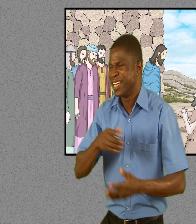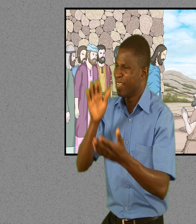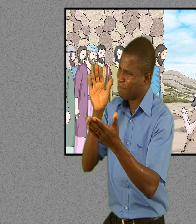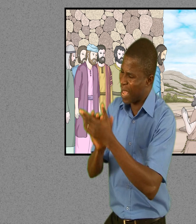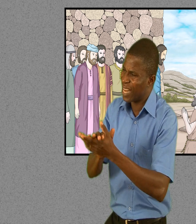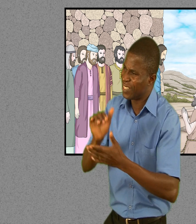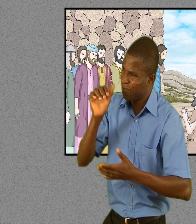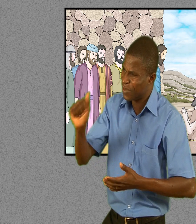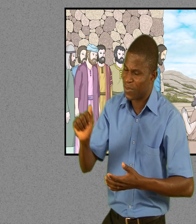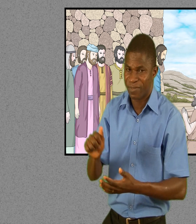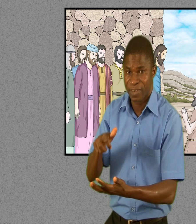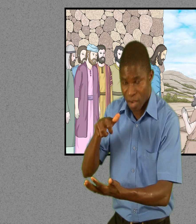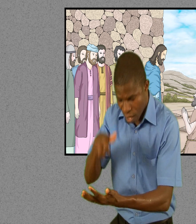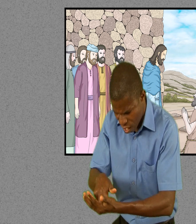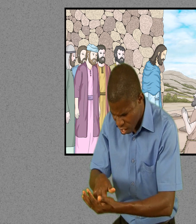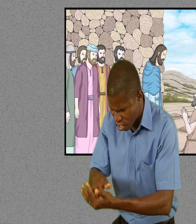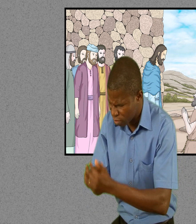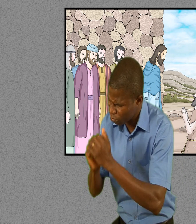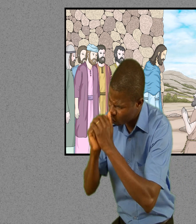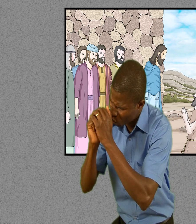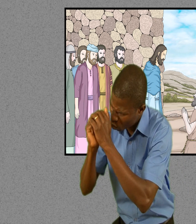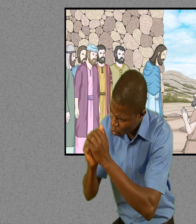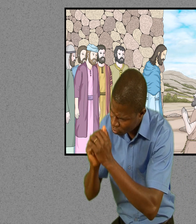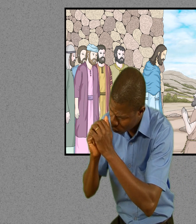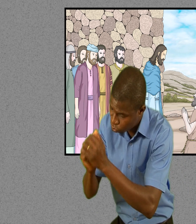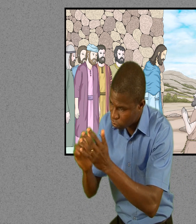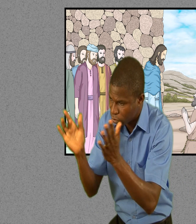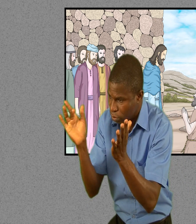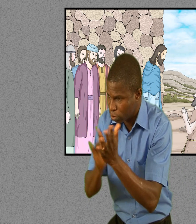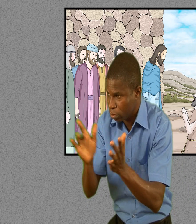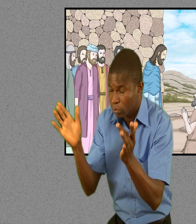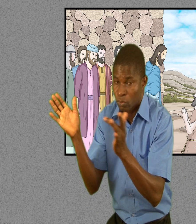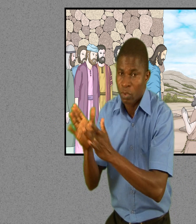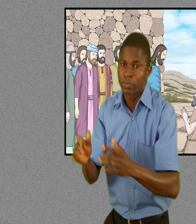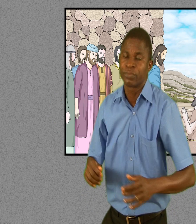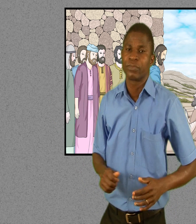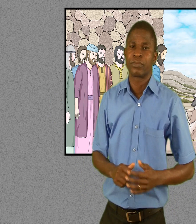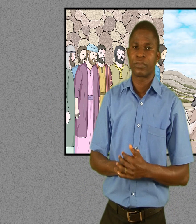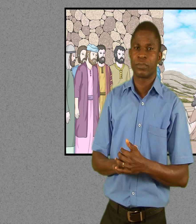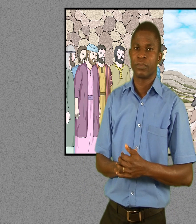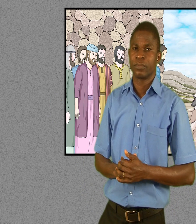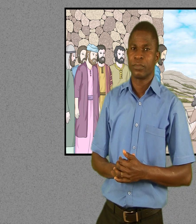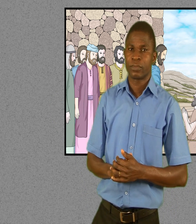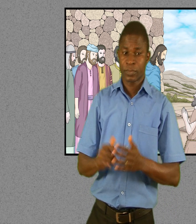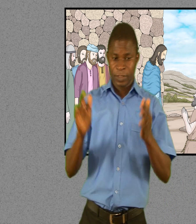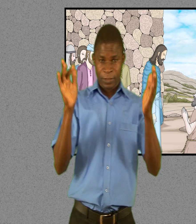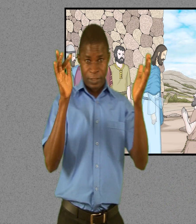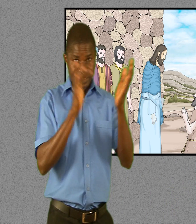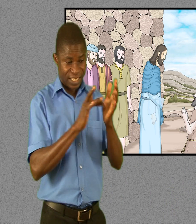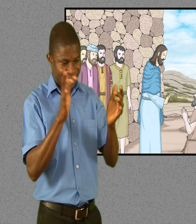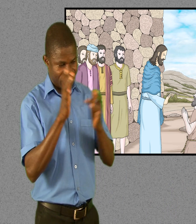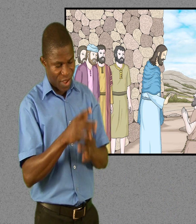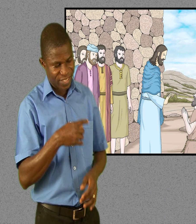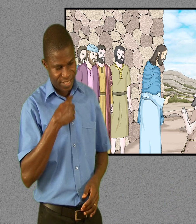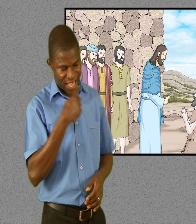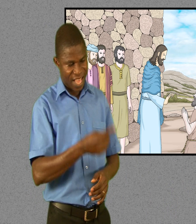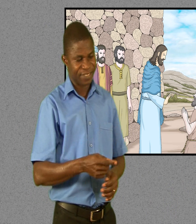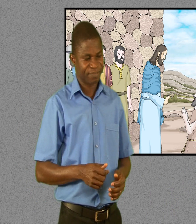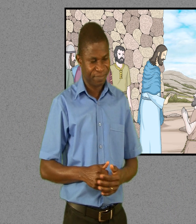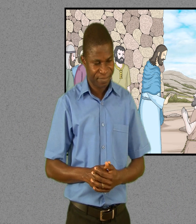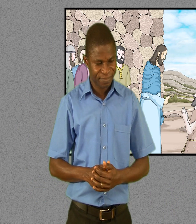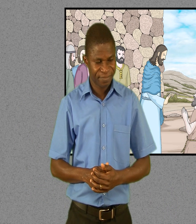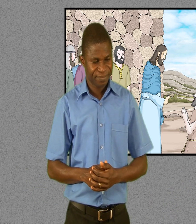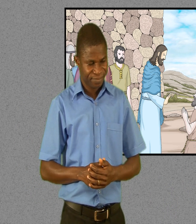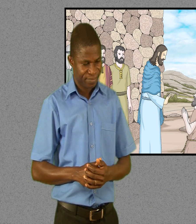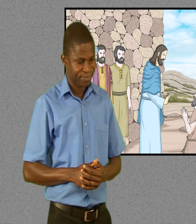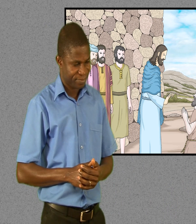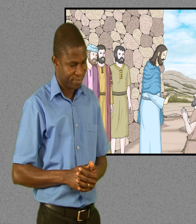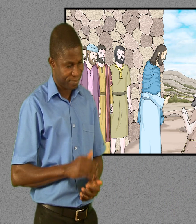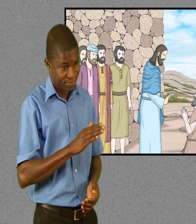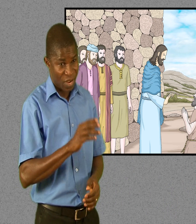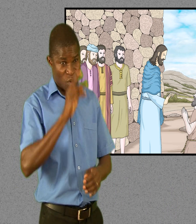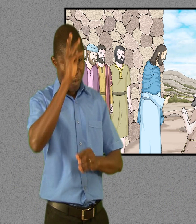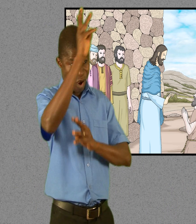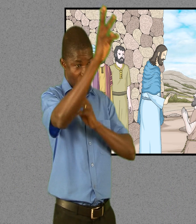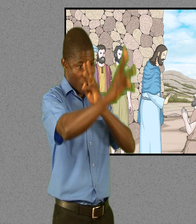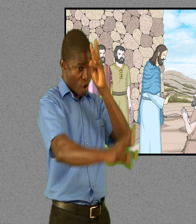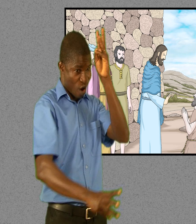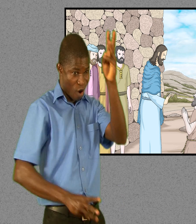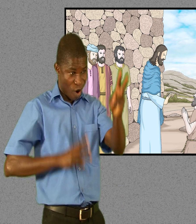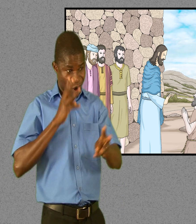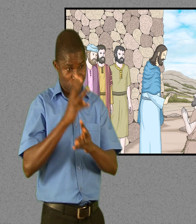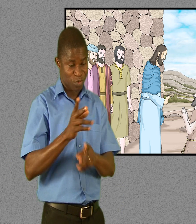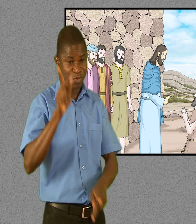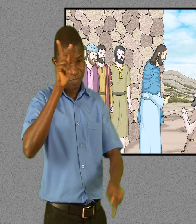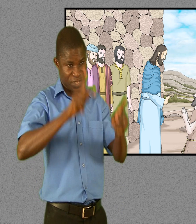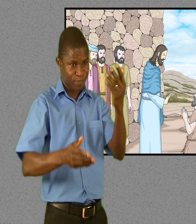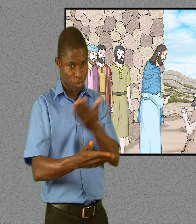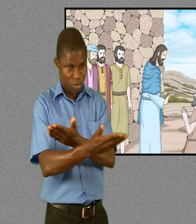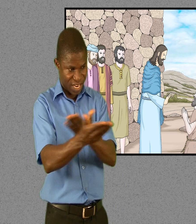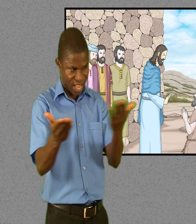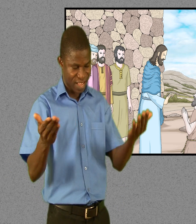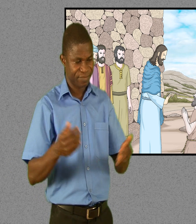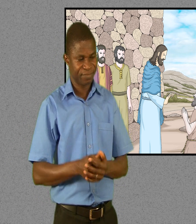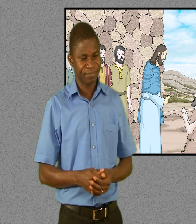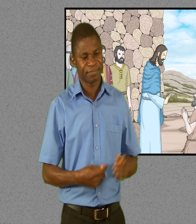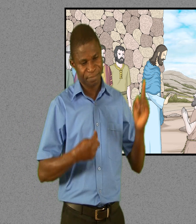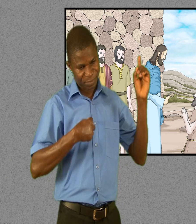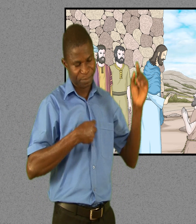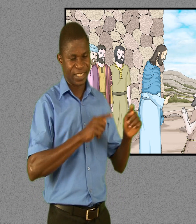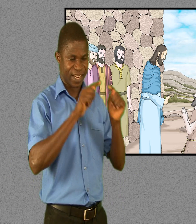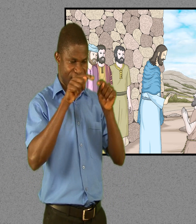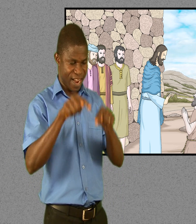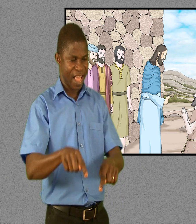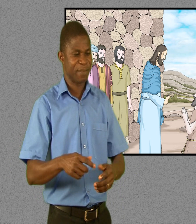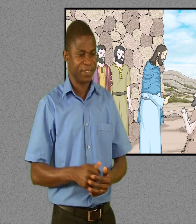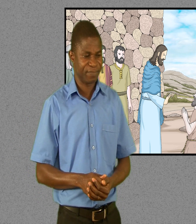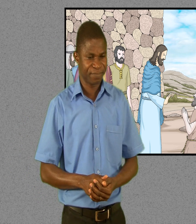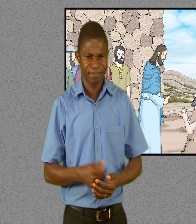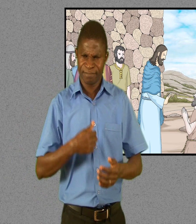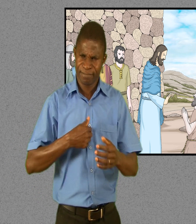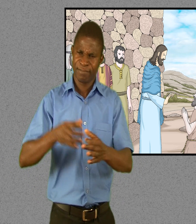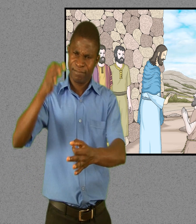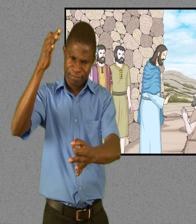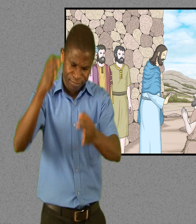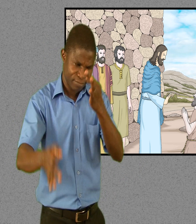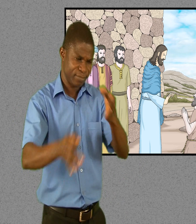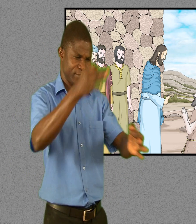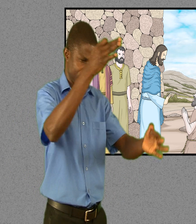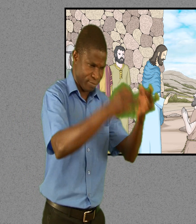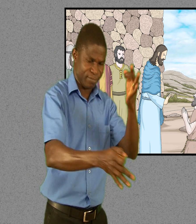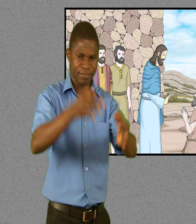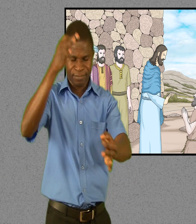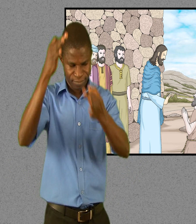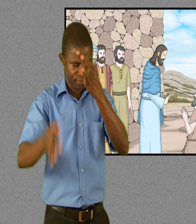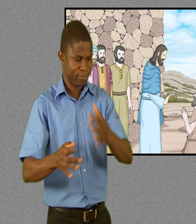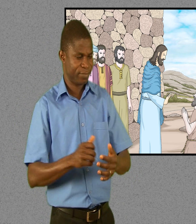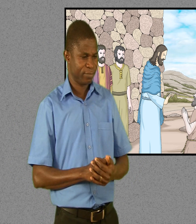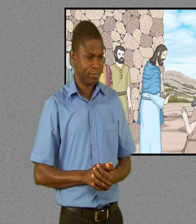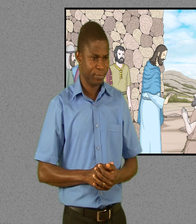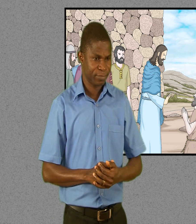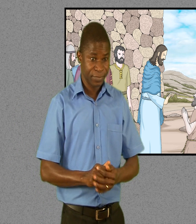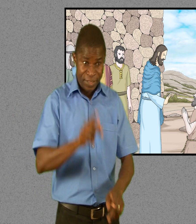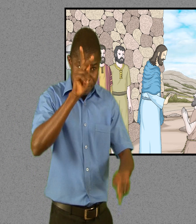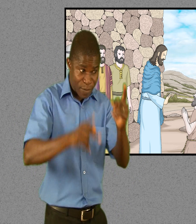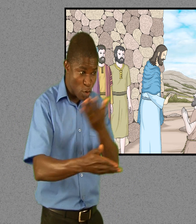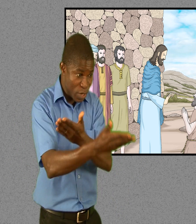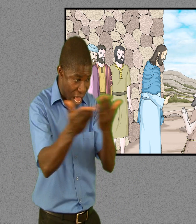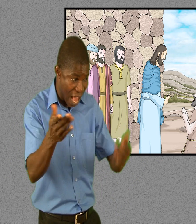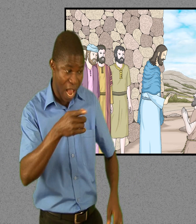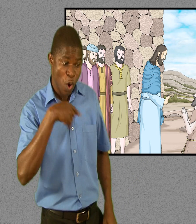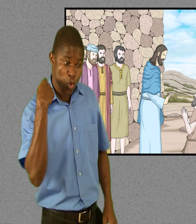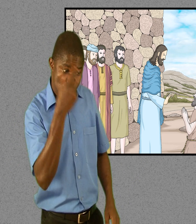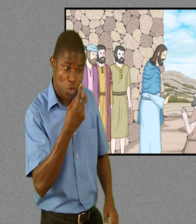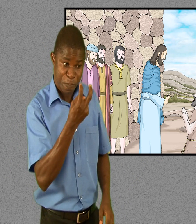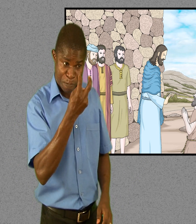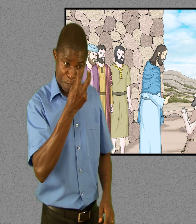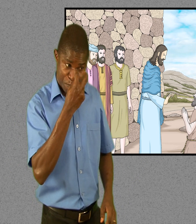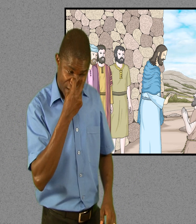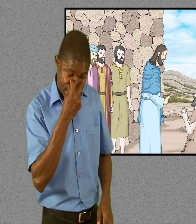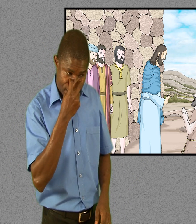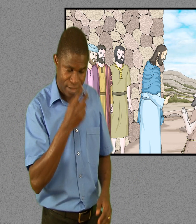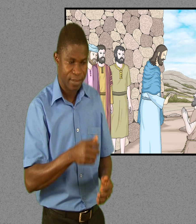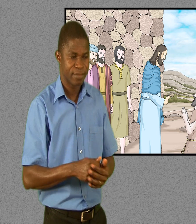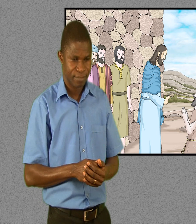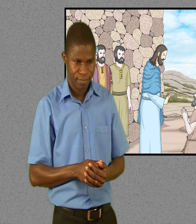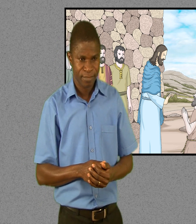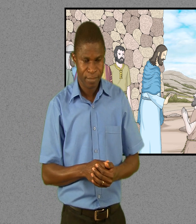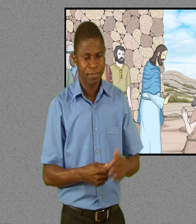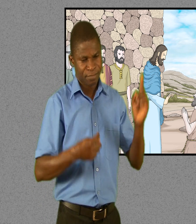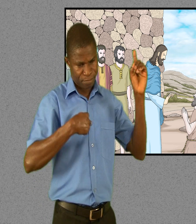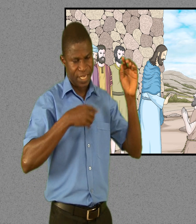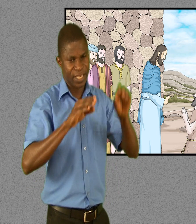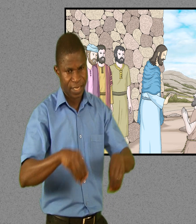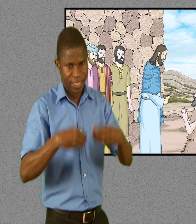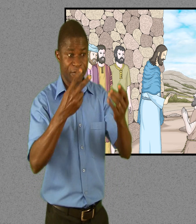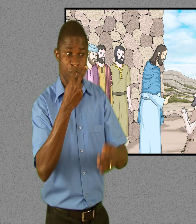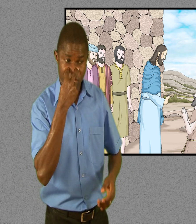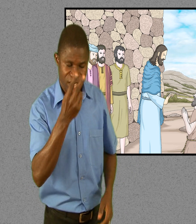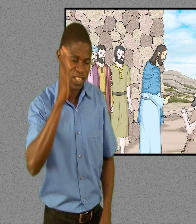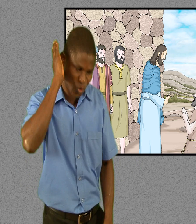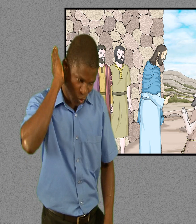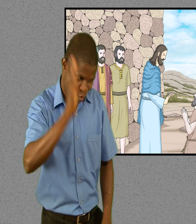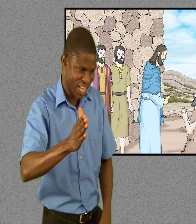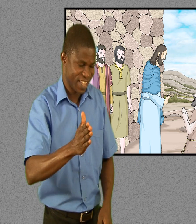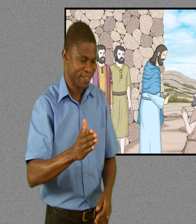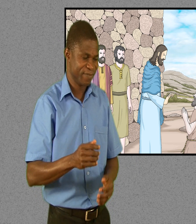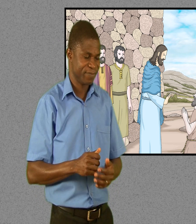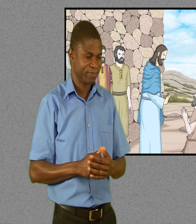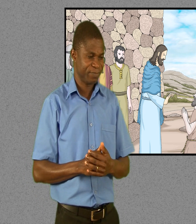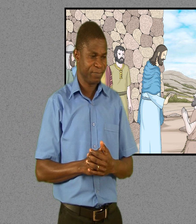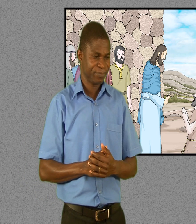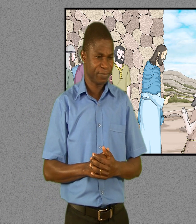“He is the One speaking with you.” “Lord, I believe,” he said. And he worshiped Jesus.